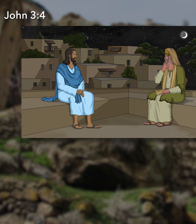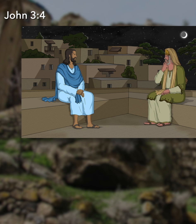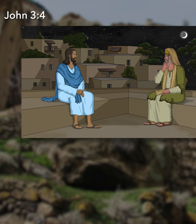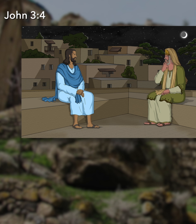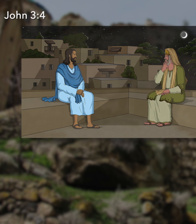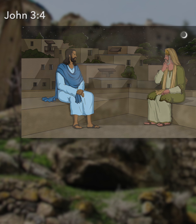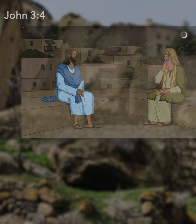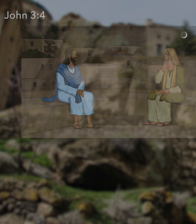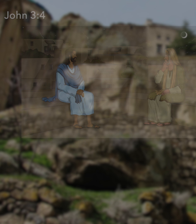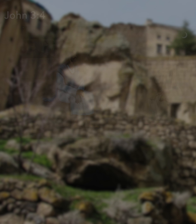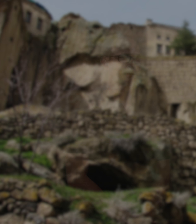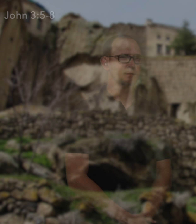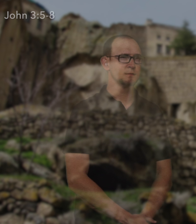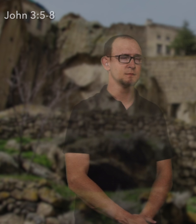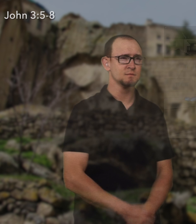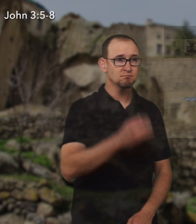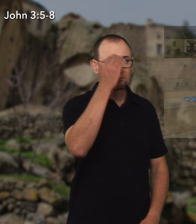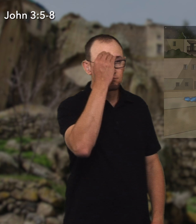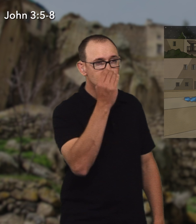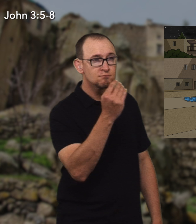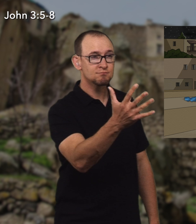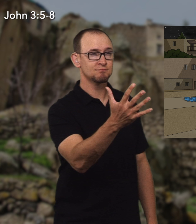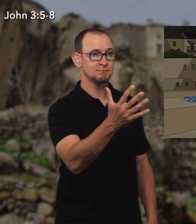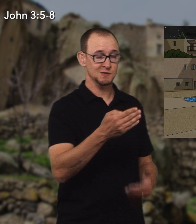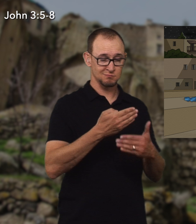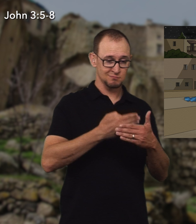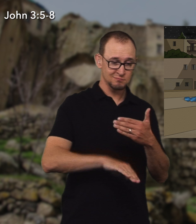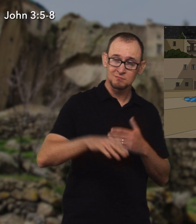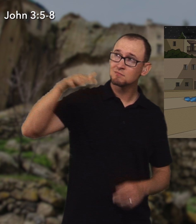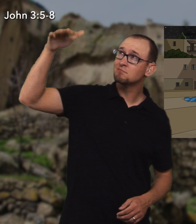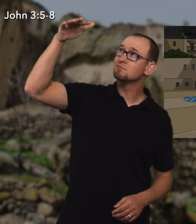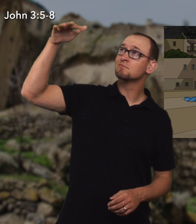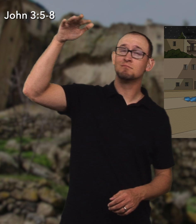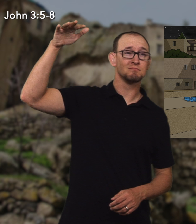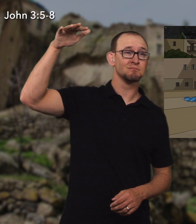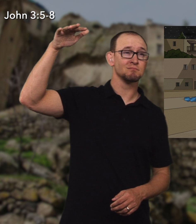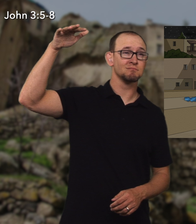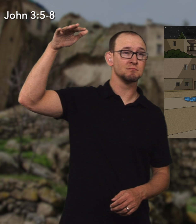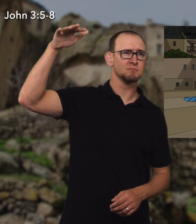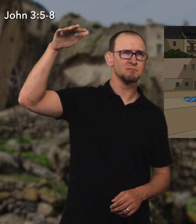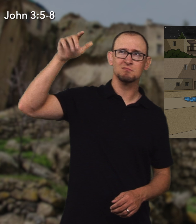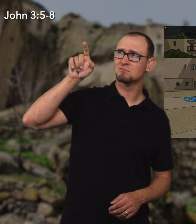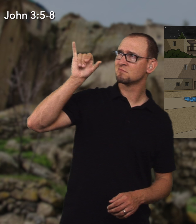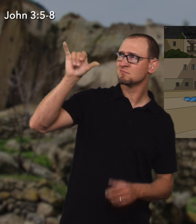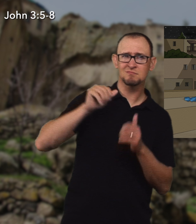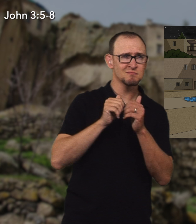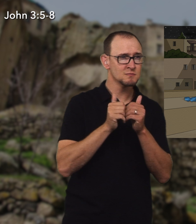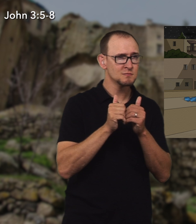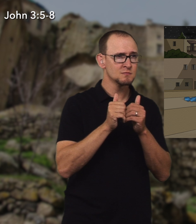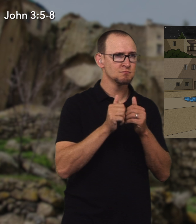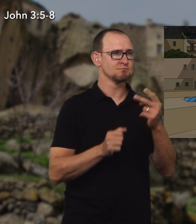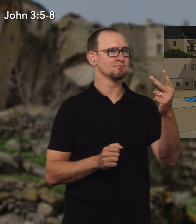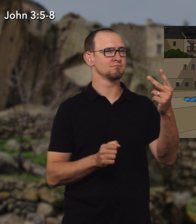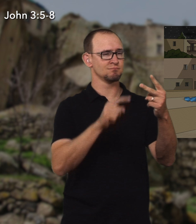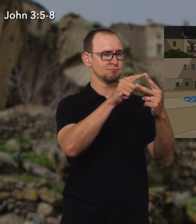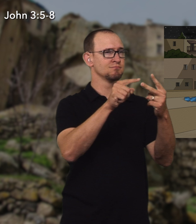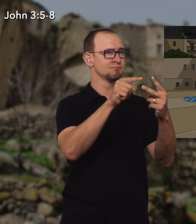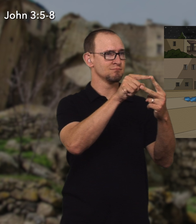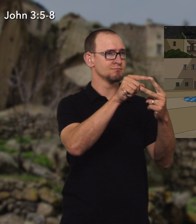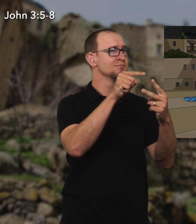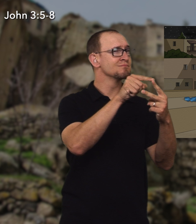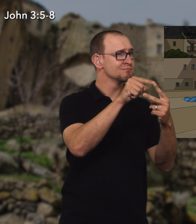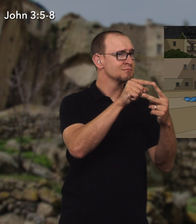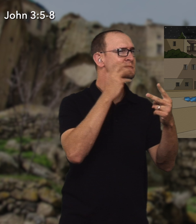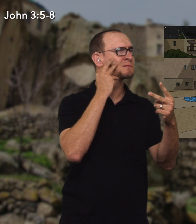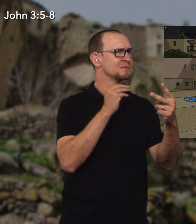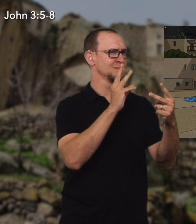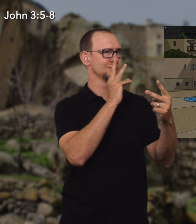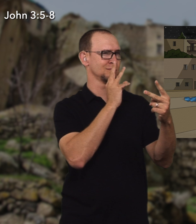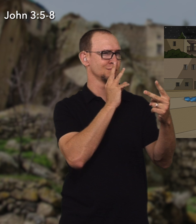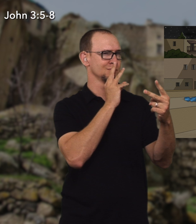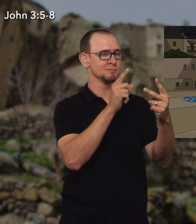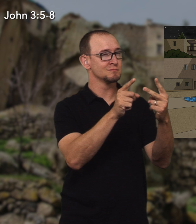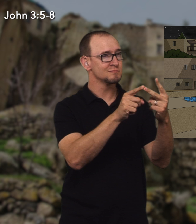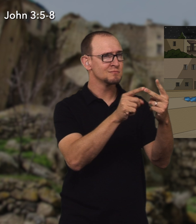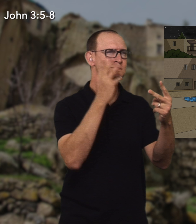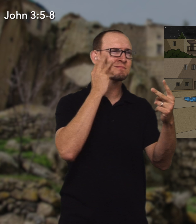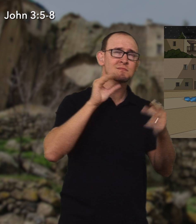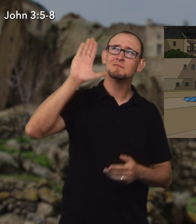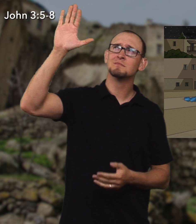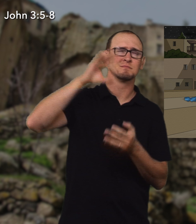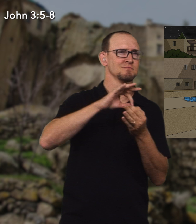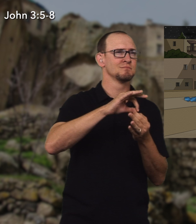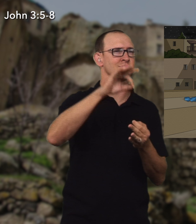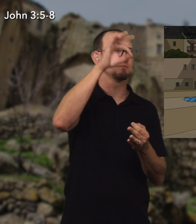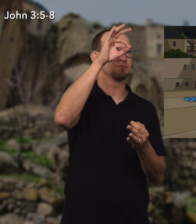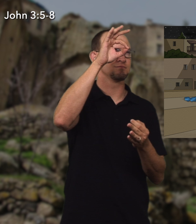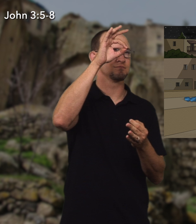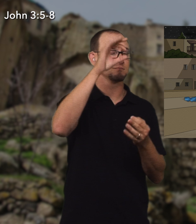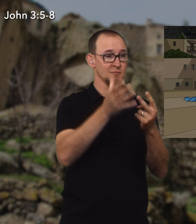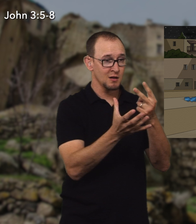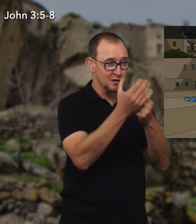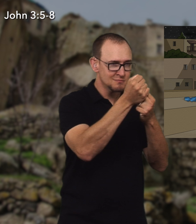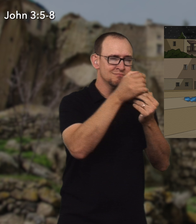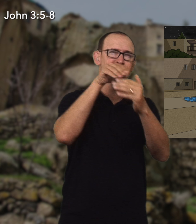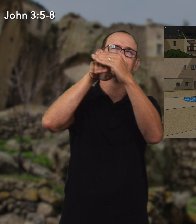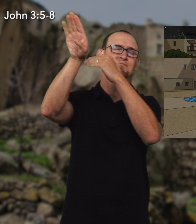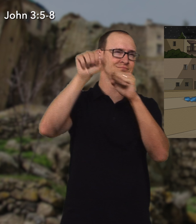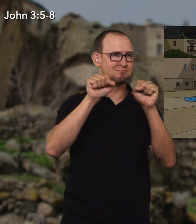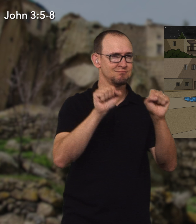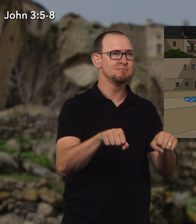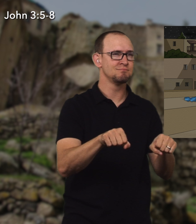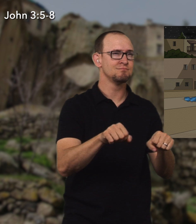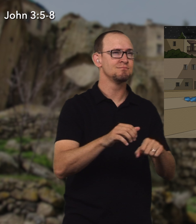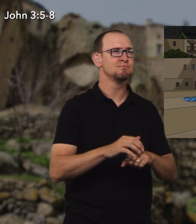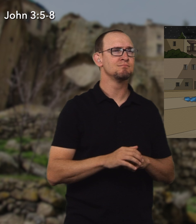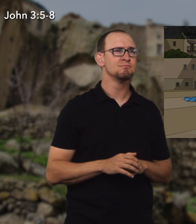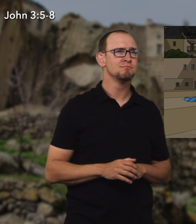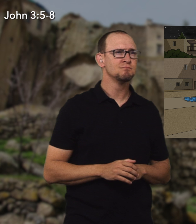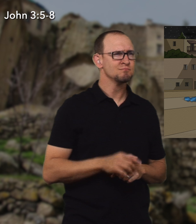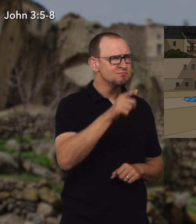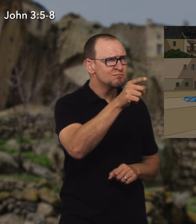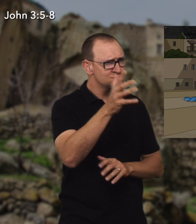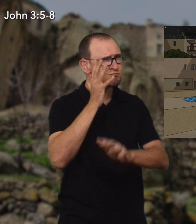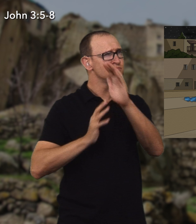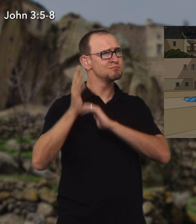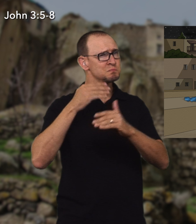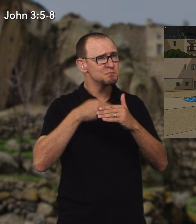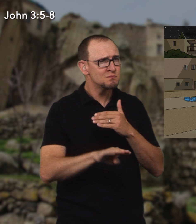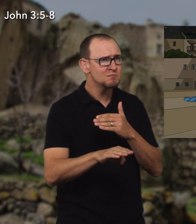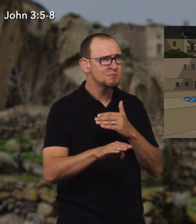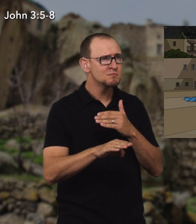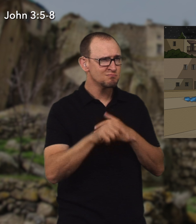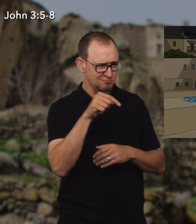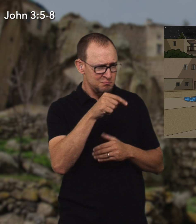Jesus answered, “Truly, truly, I tell you, no one can enter the kingdom of God unless he is born of water and the Spirit.